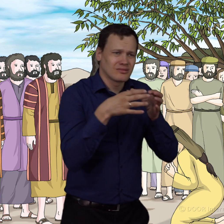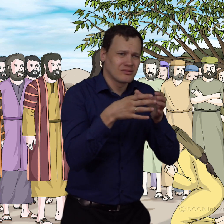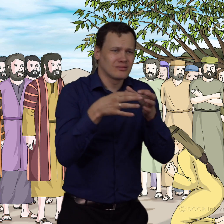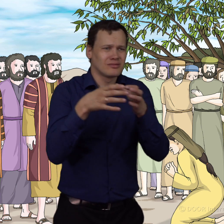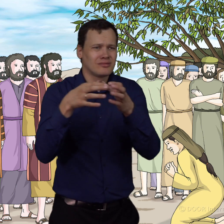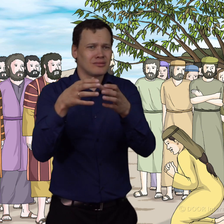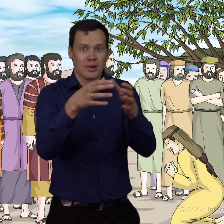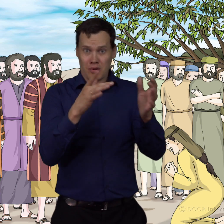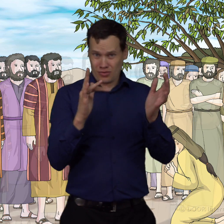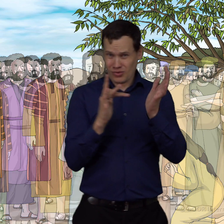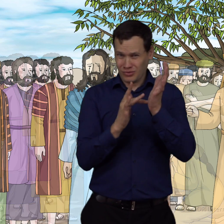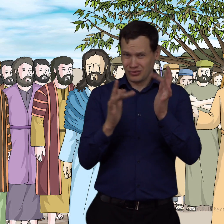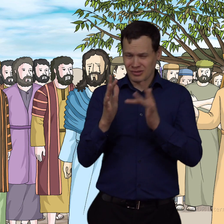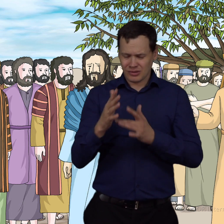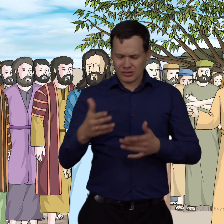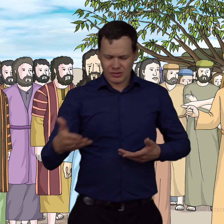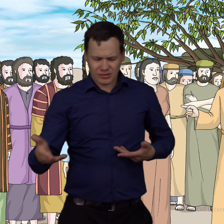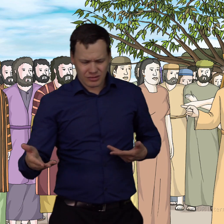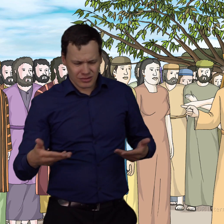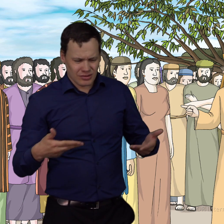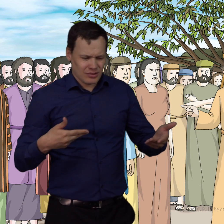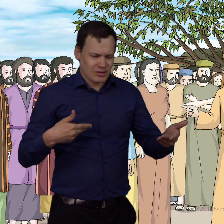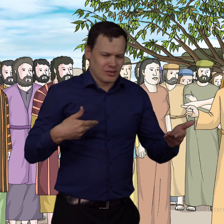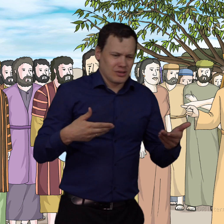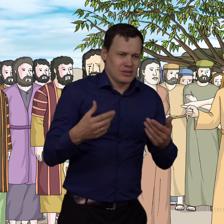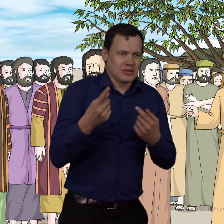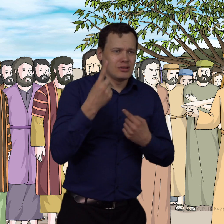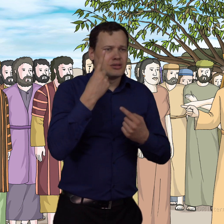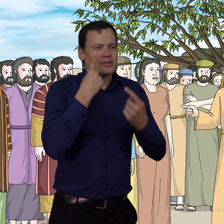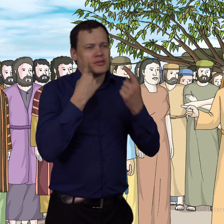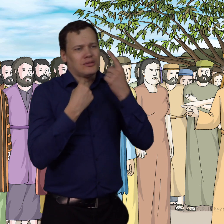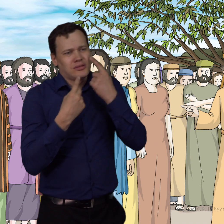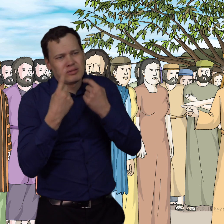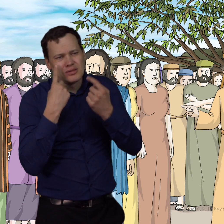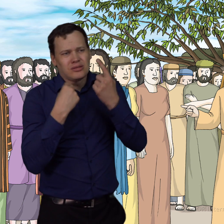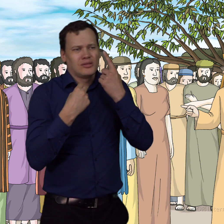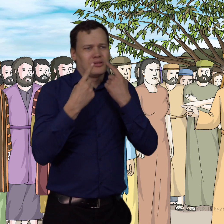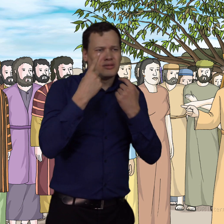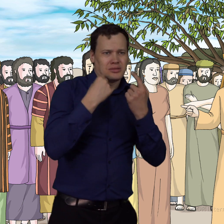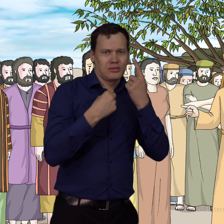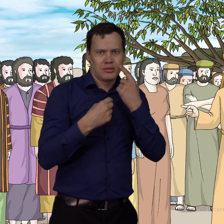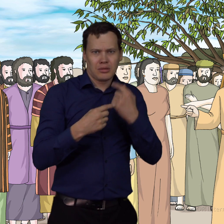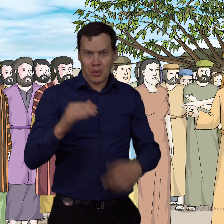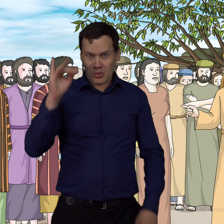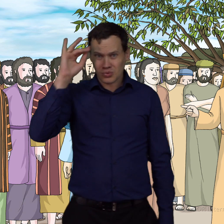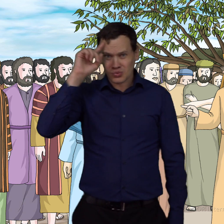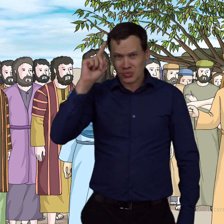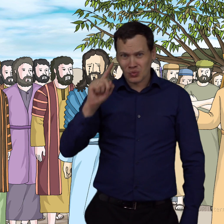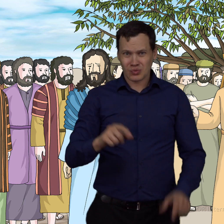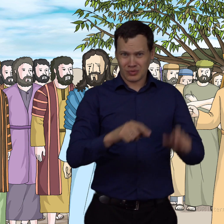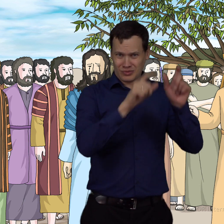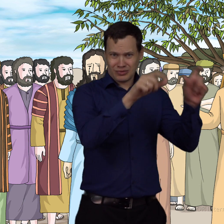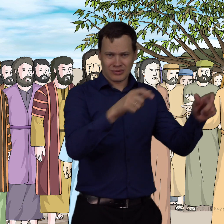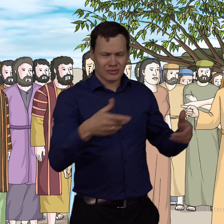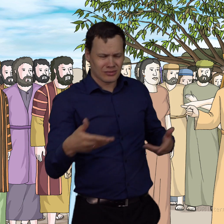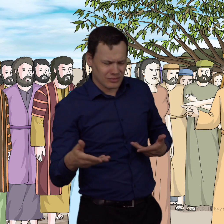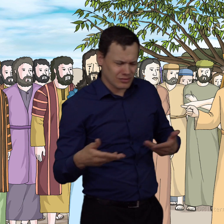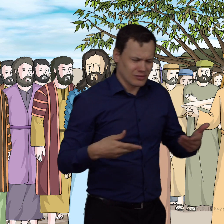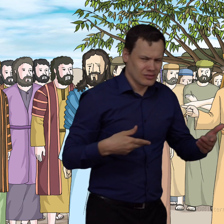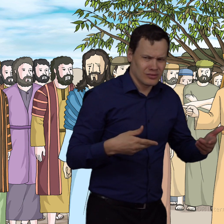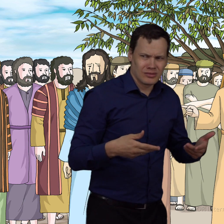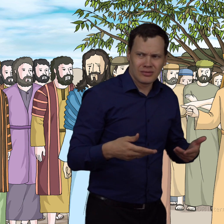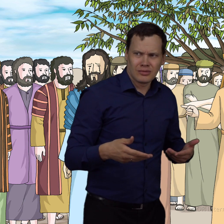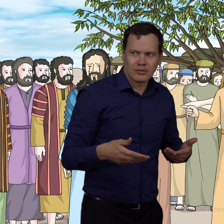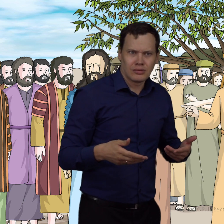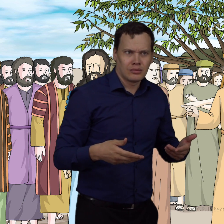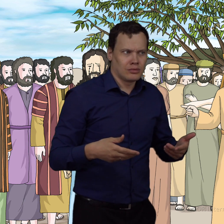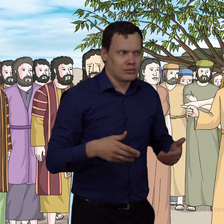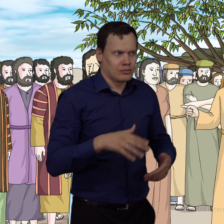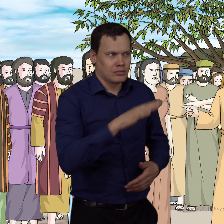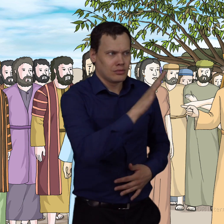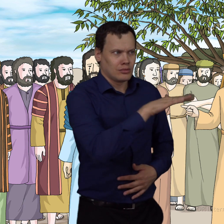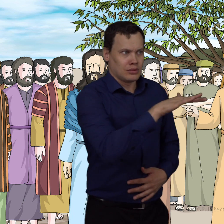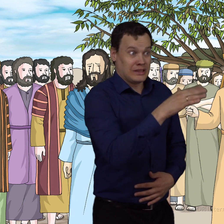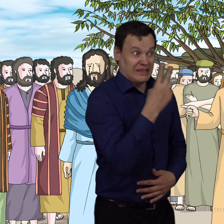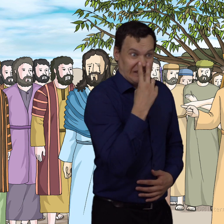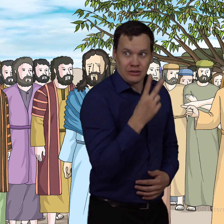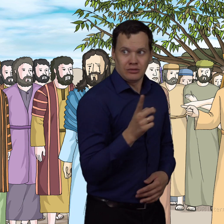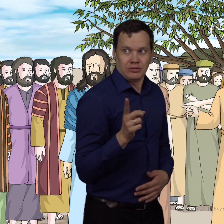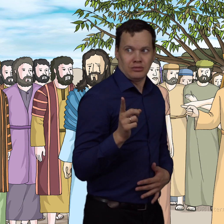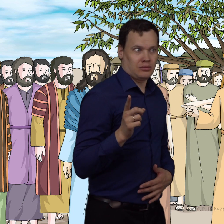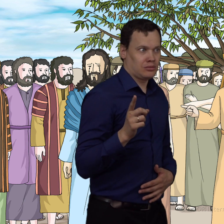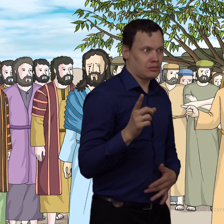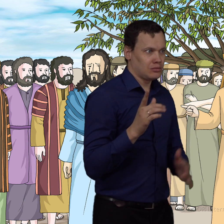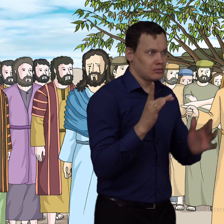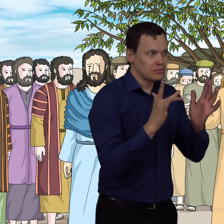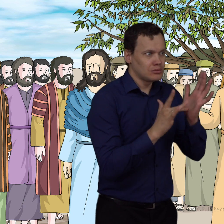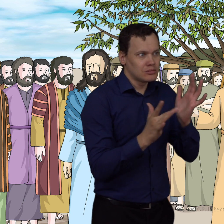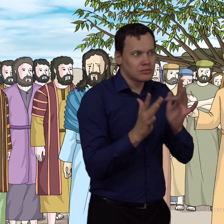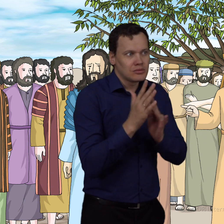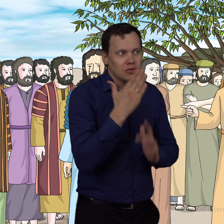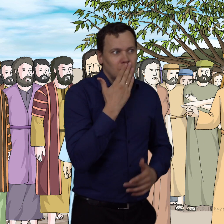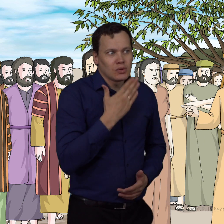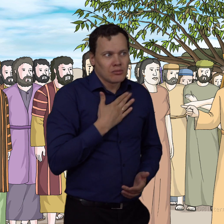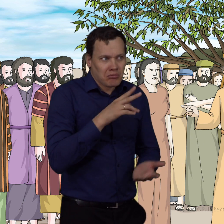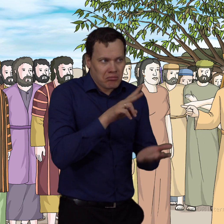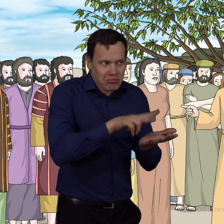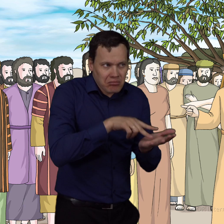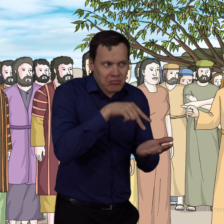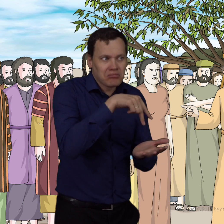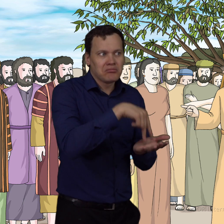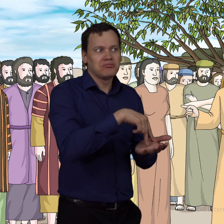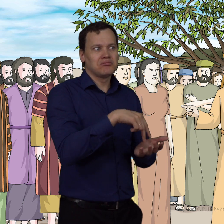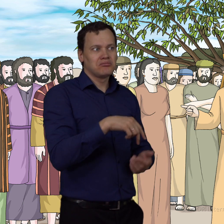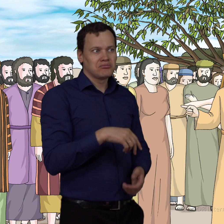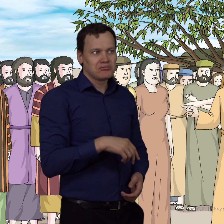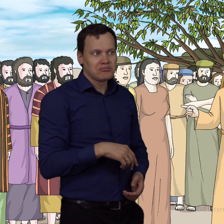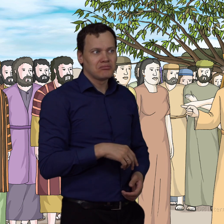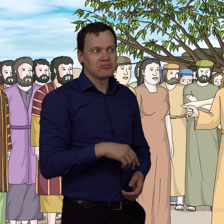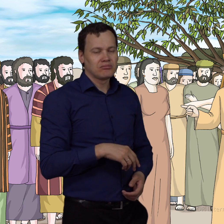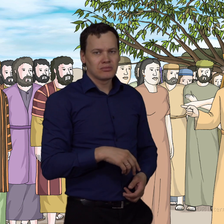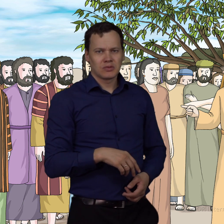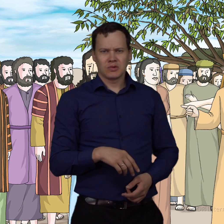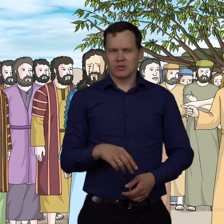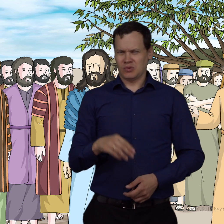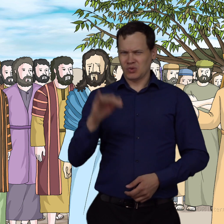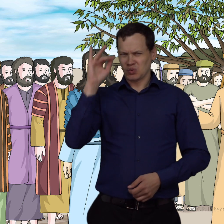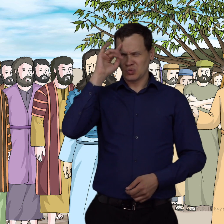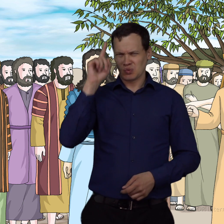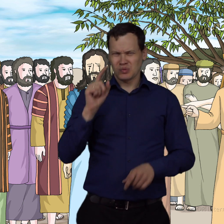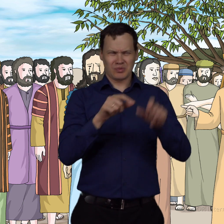Then the Jews said, “See how He loved him!”